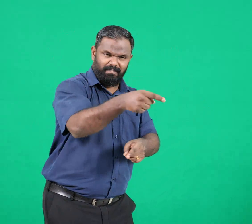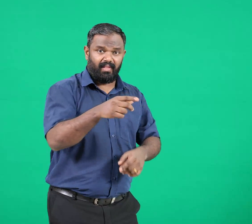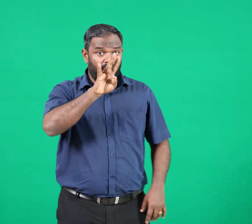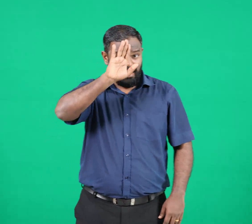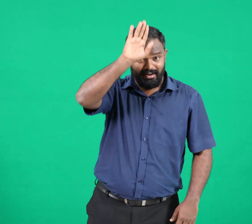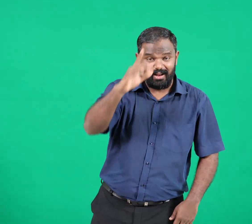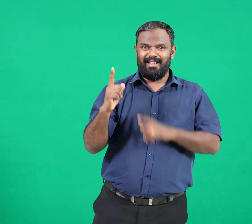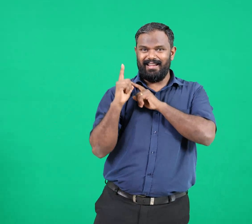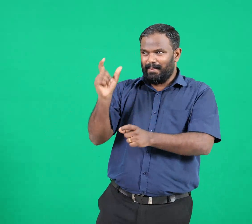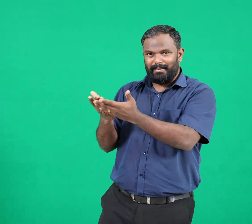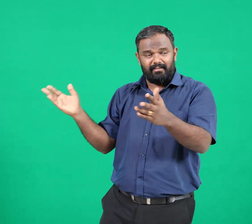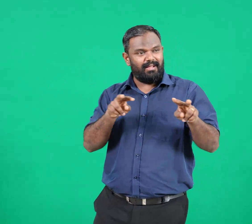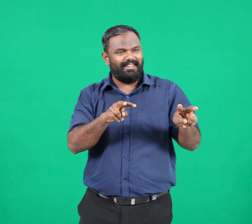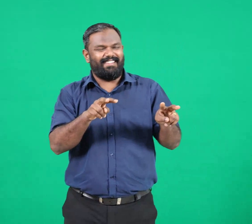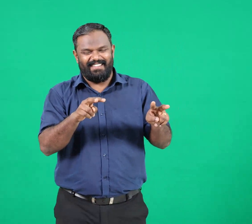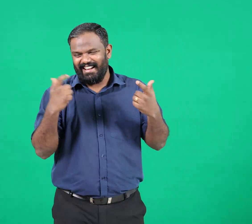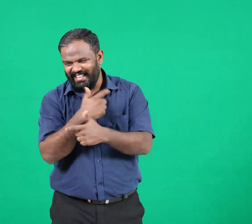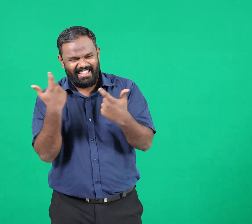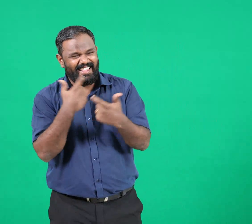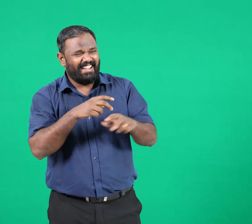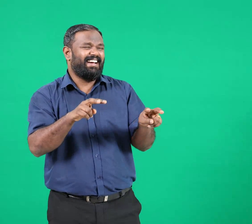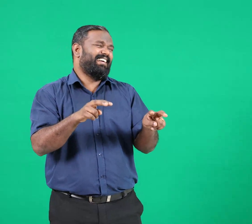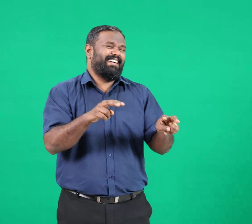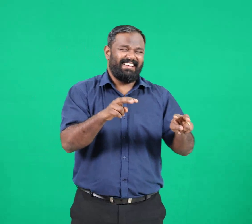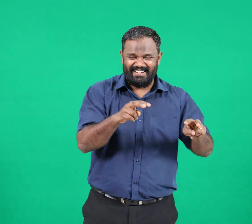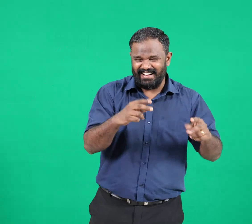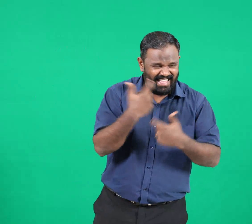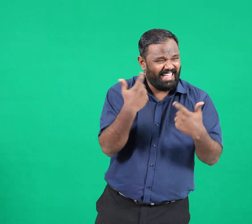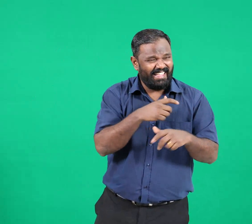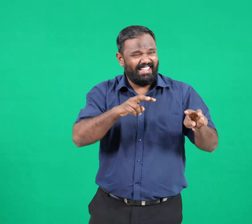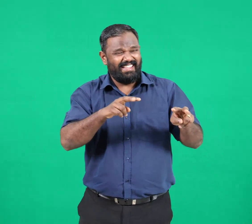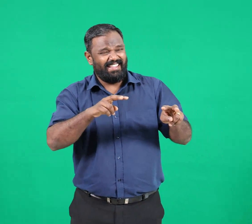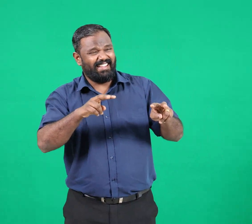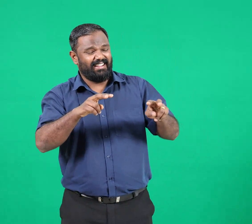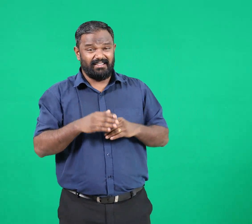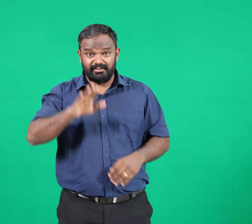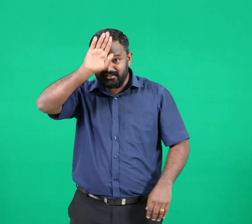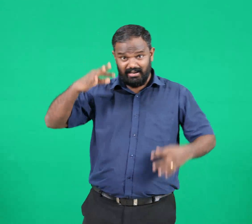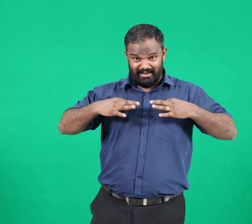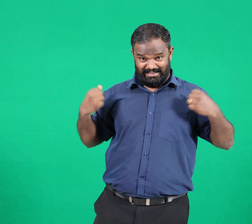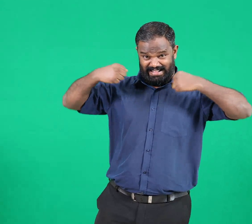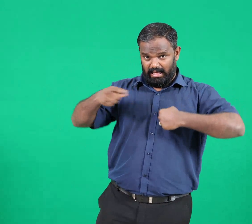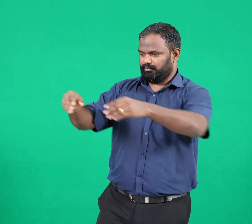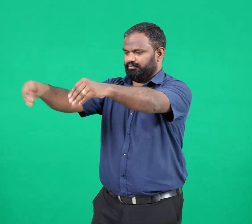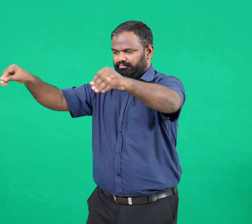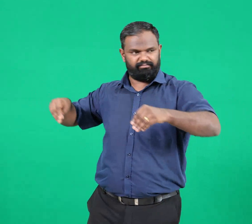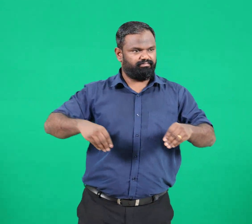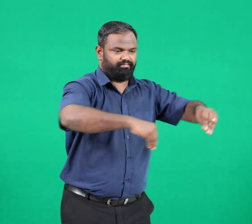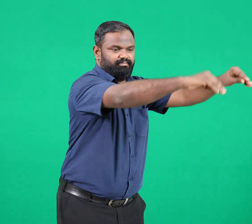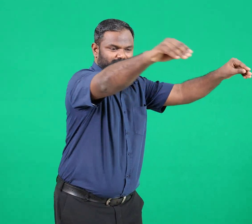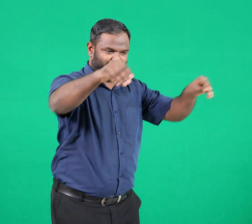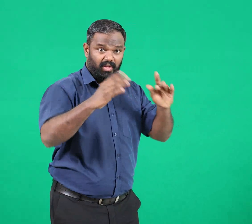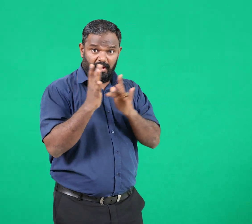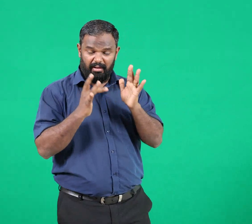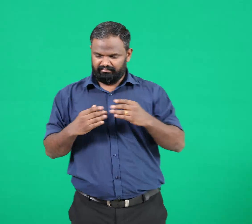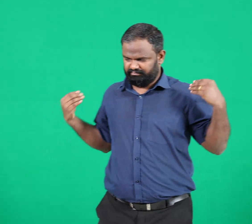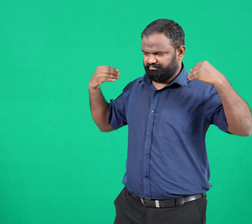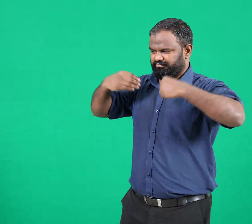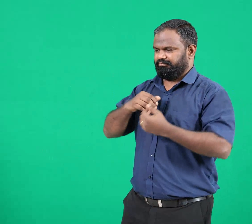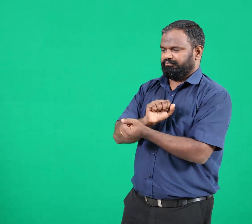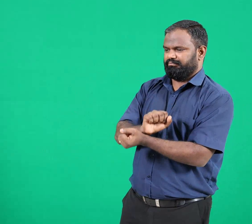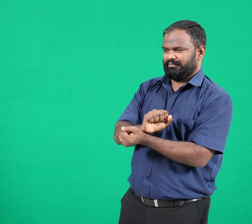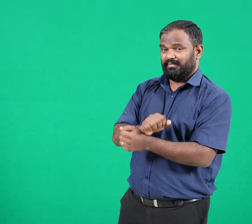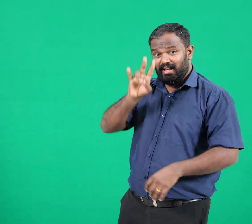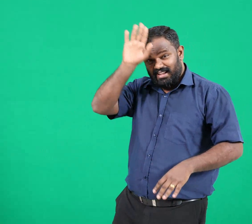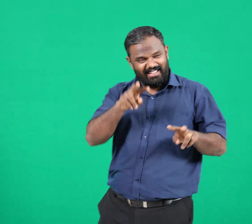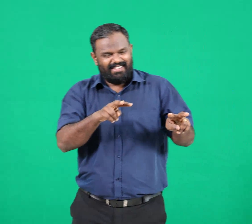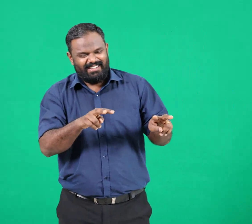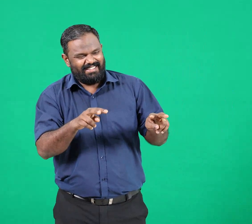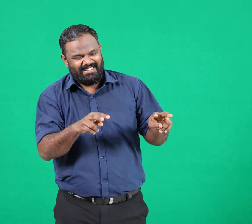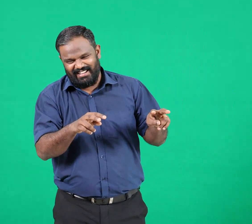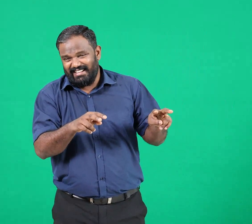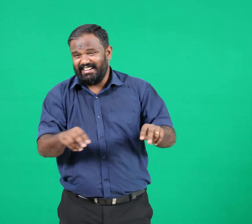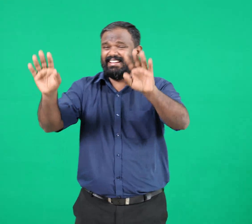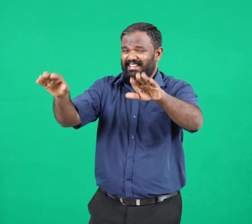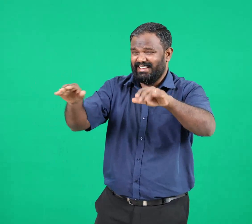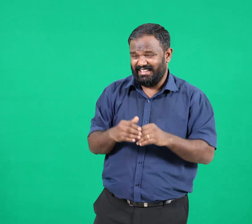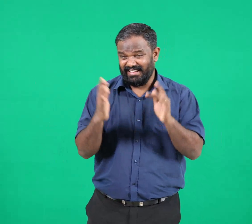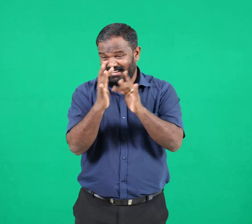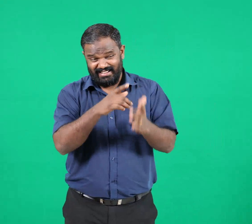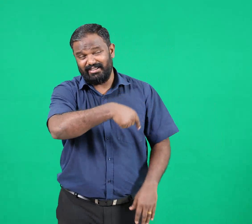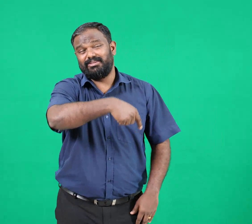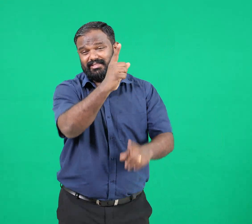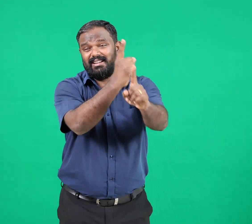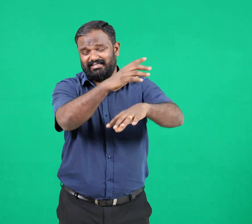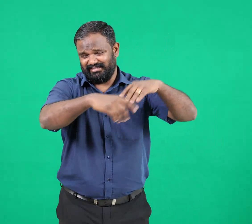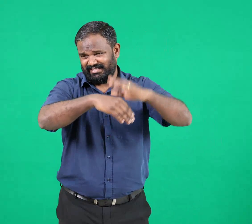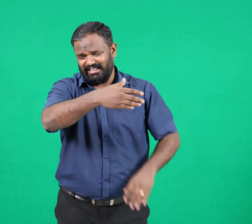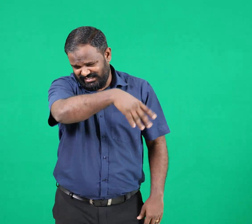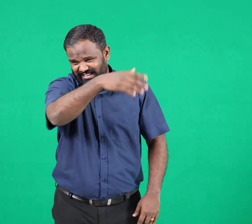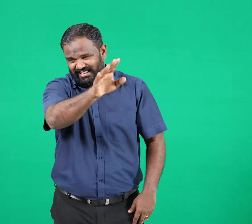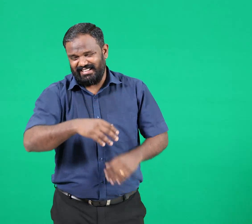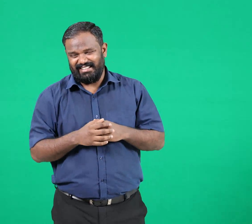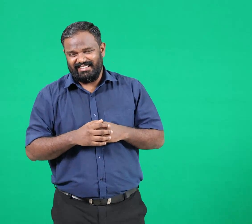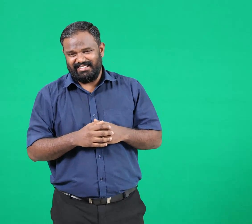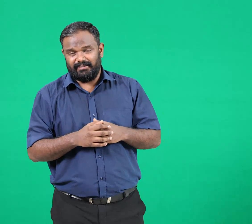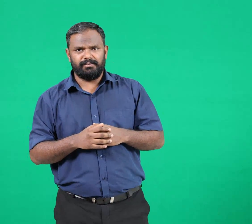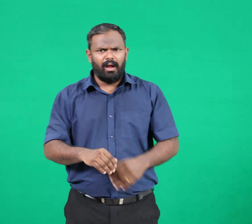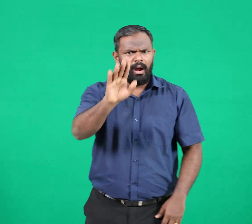And even Herod and his soldiers ridiculed and mocked Him. Dressing Him in a fine robe, they sent Him back to Pilate.